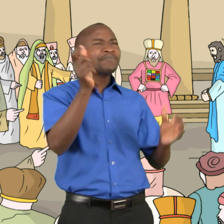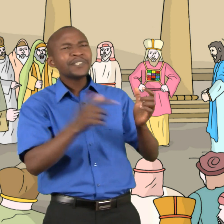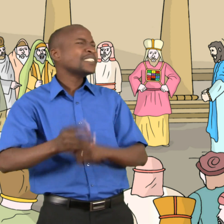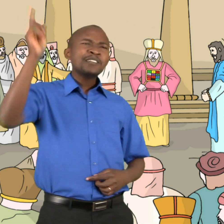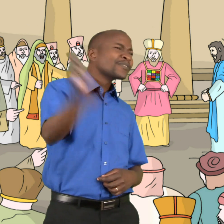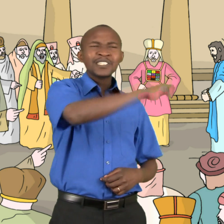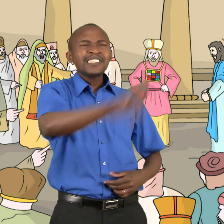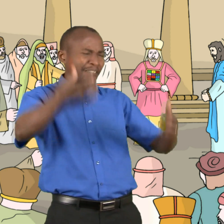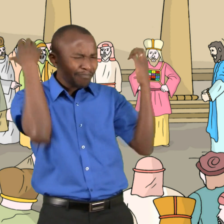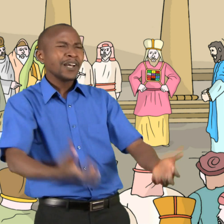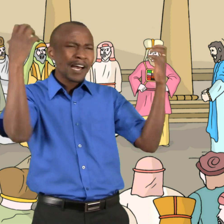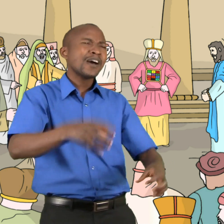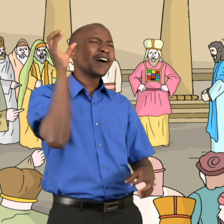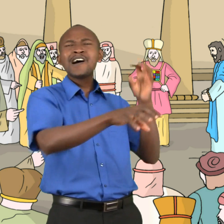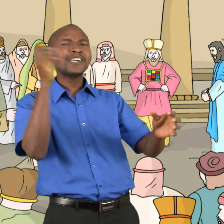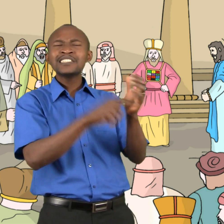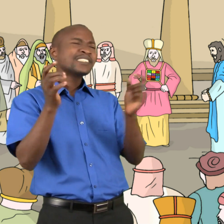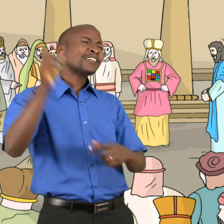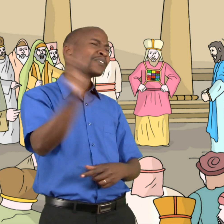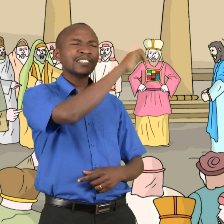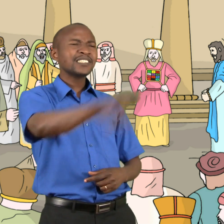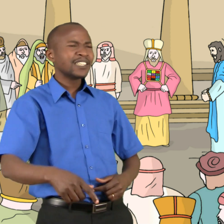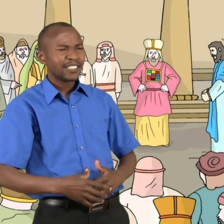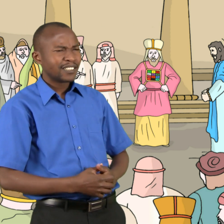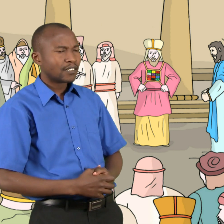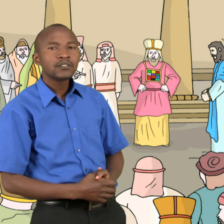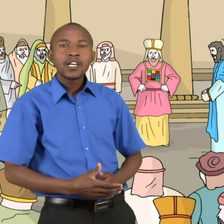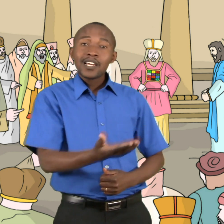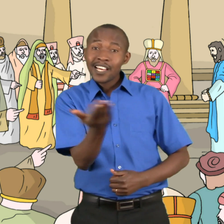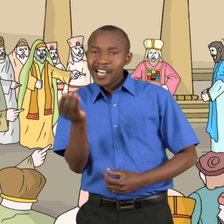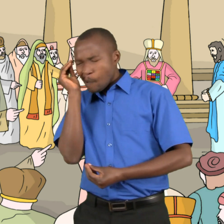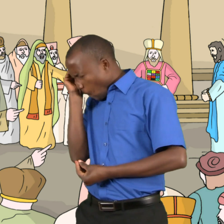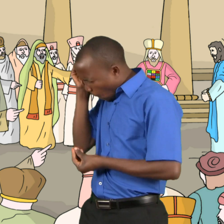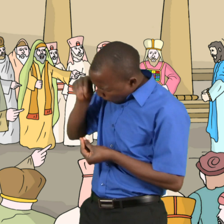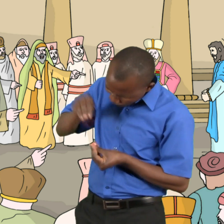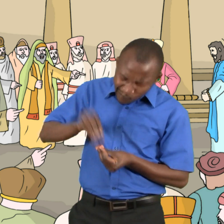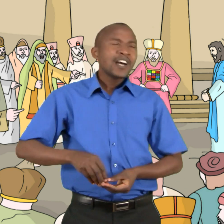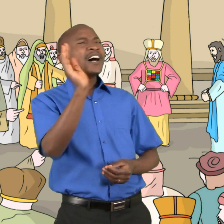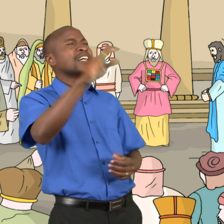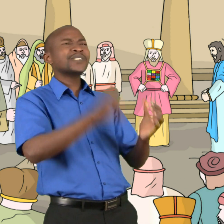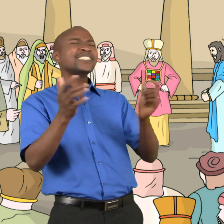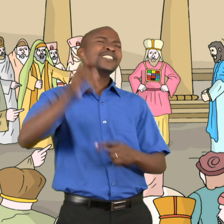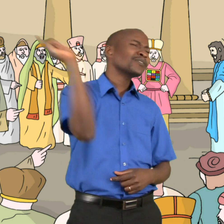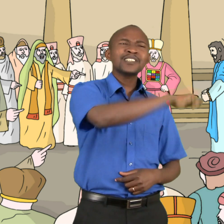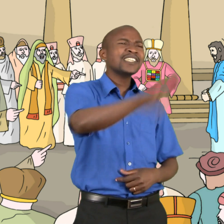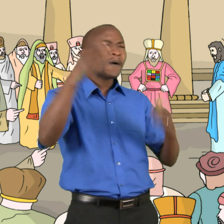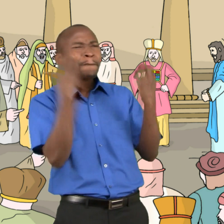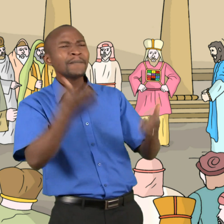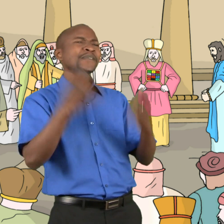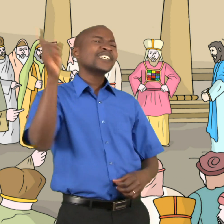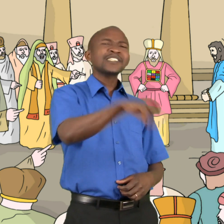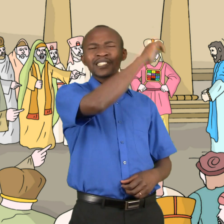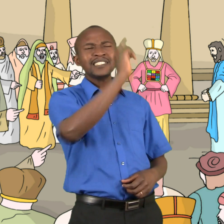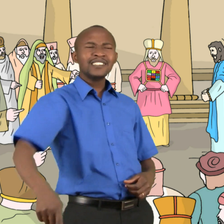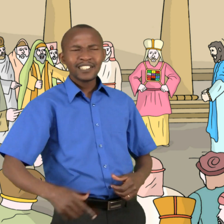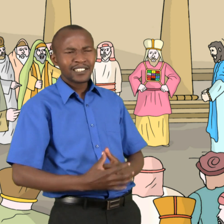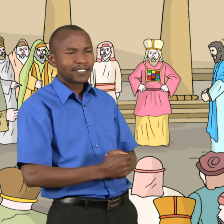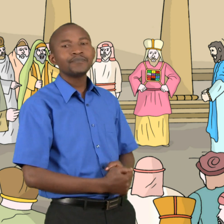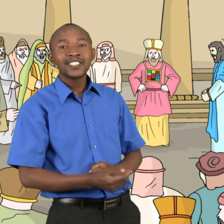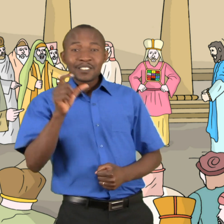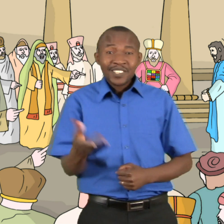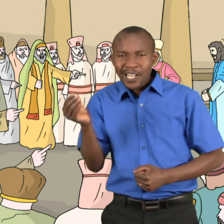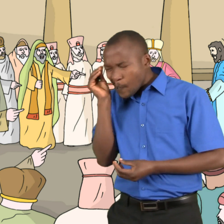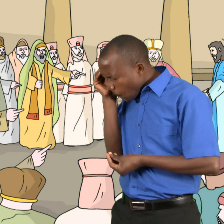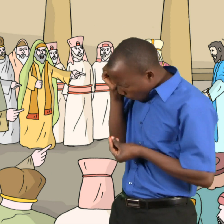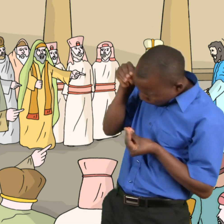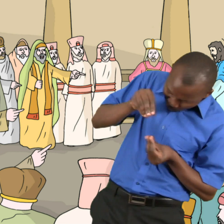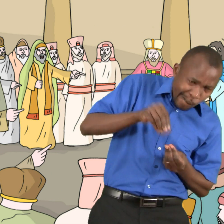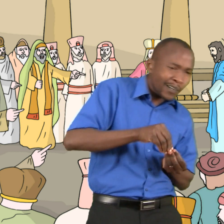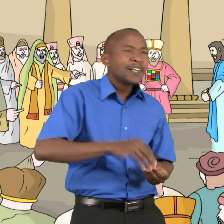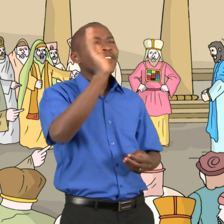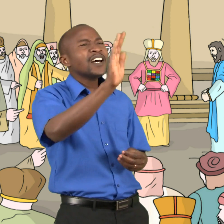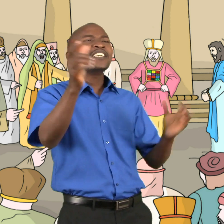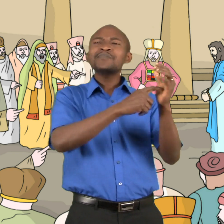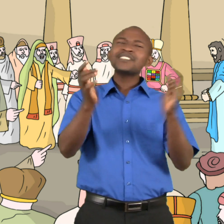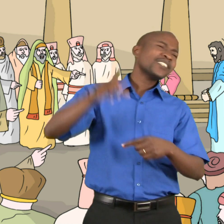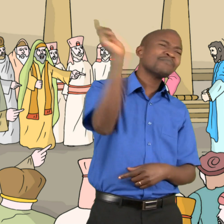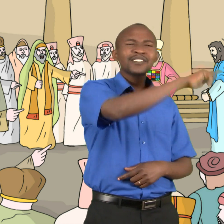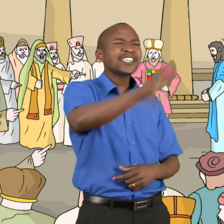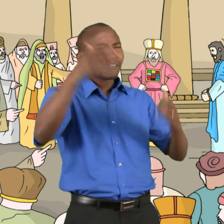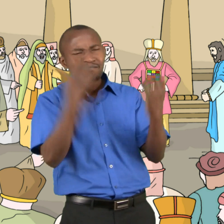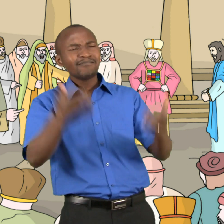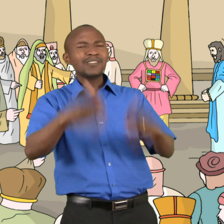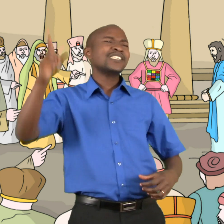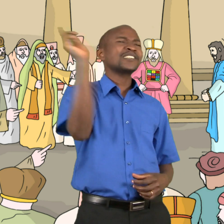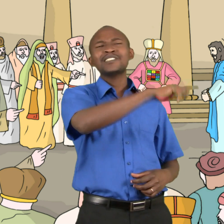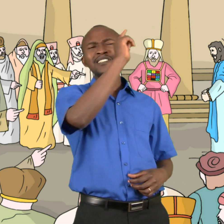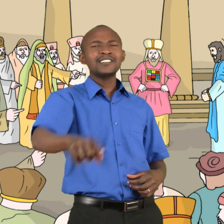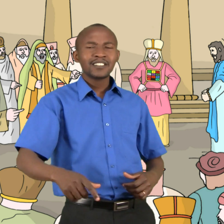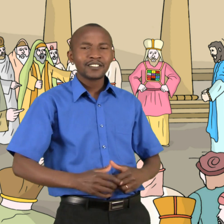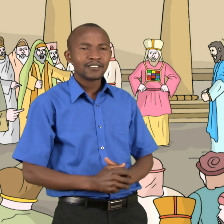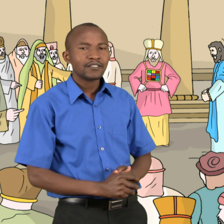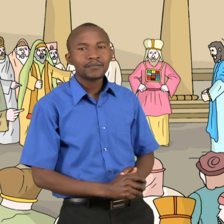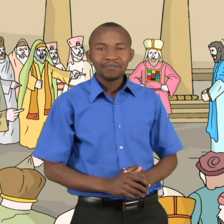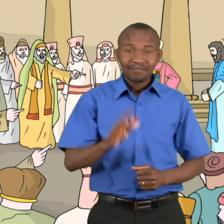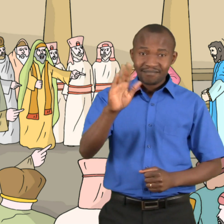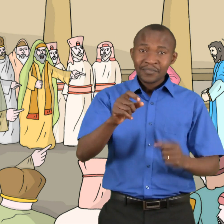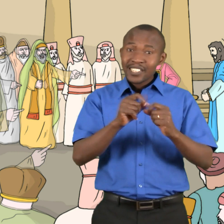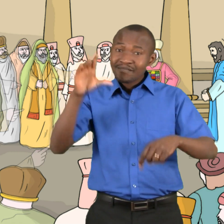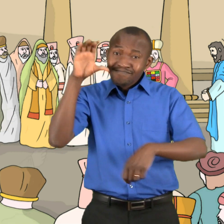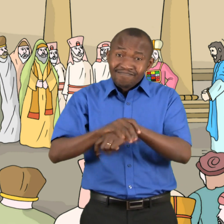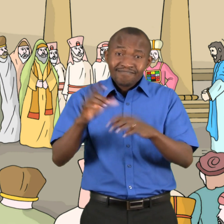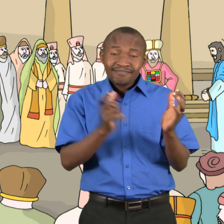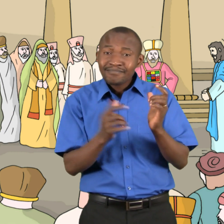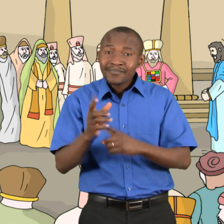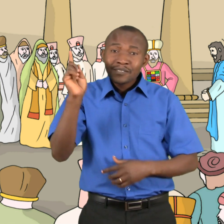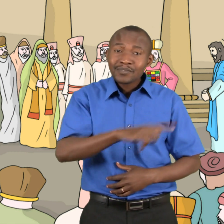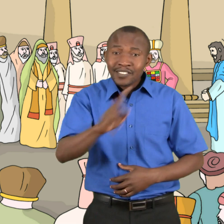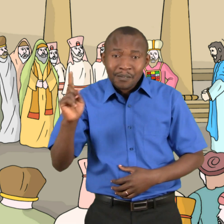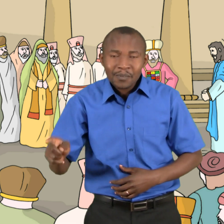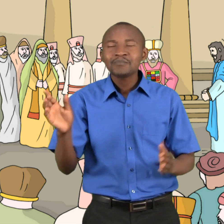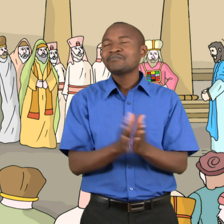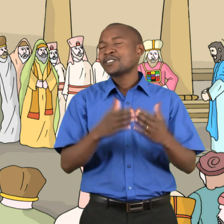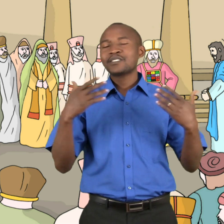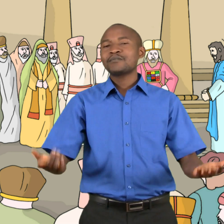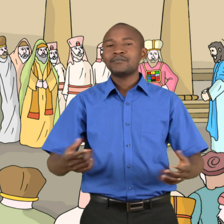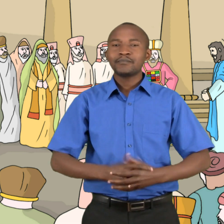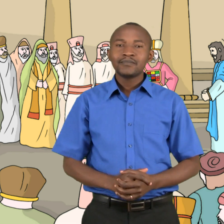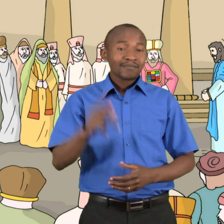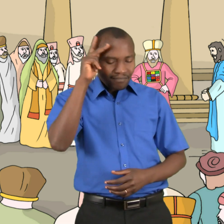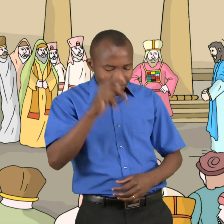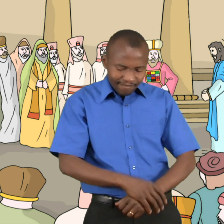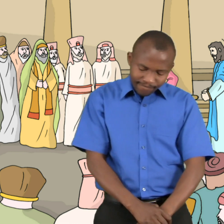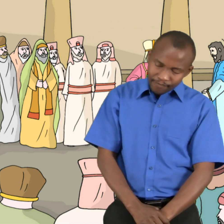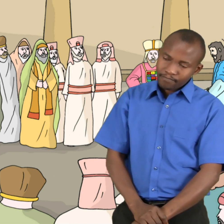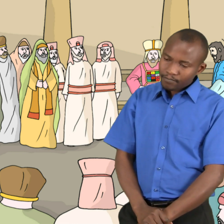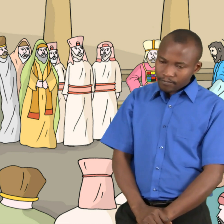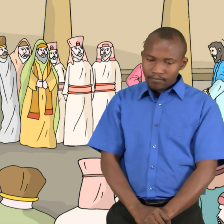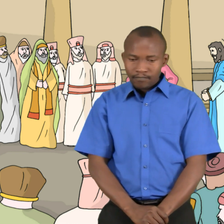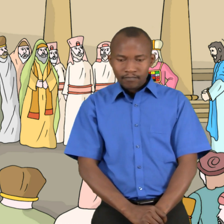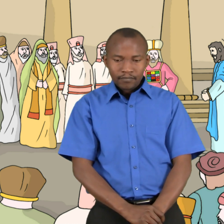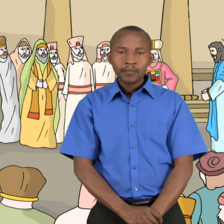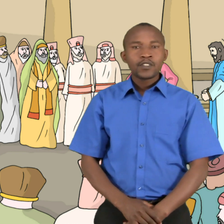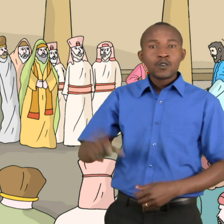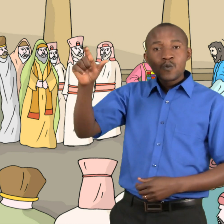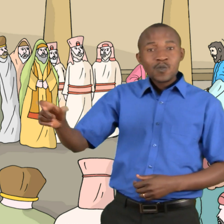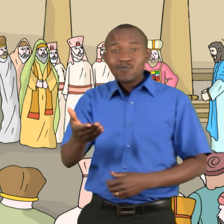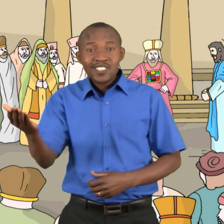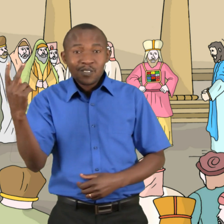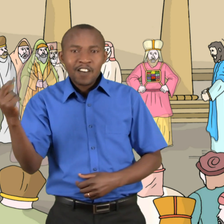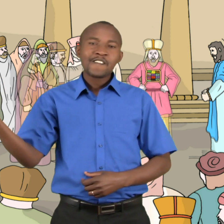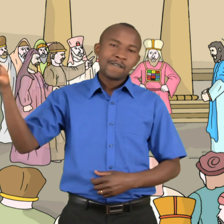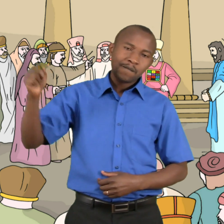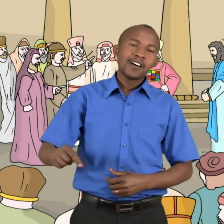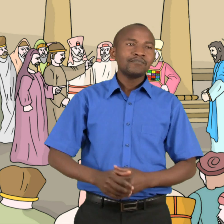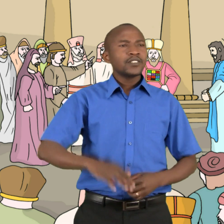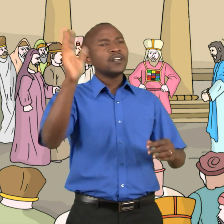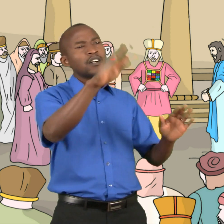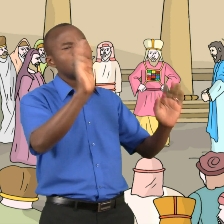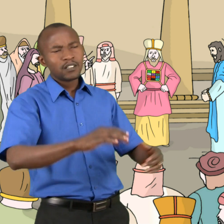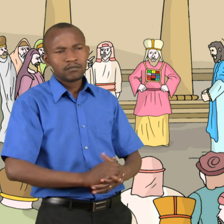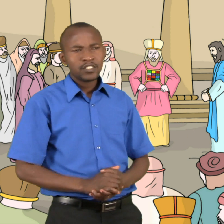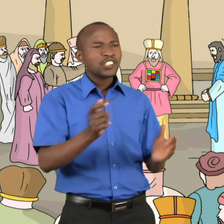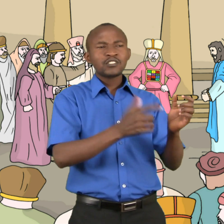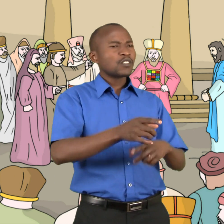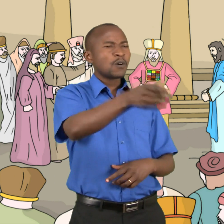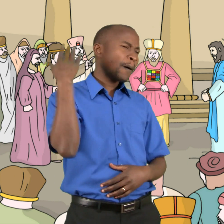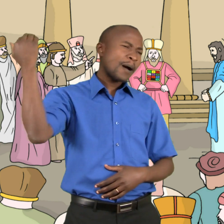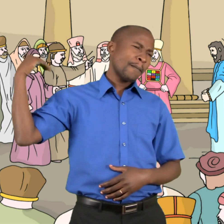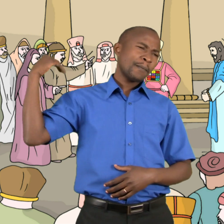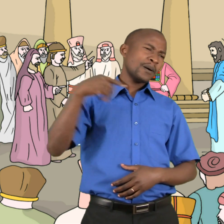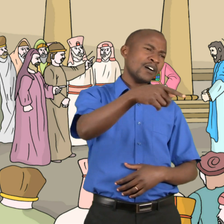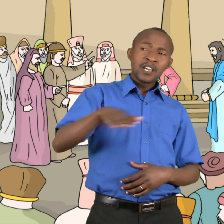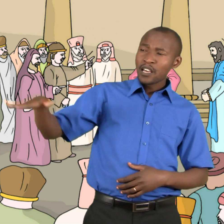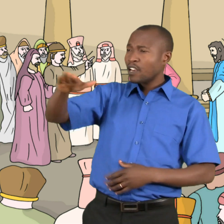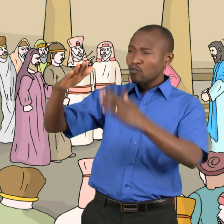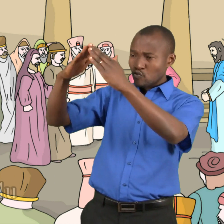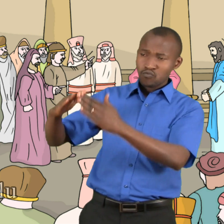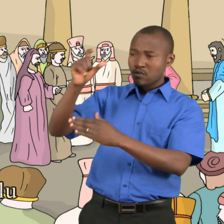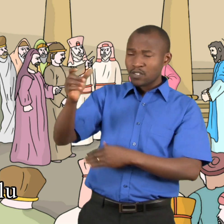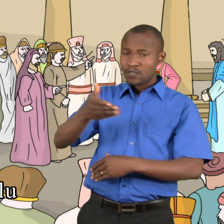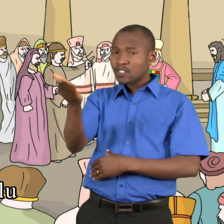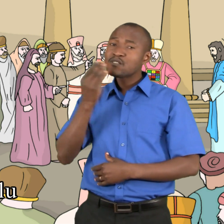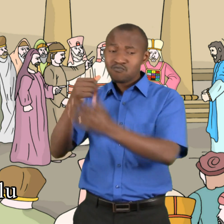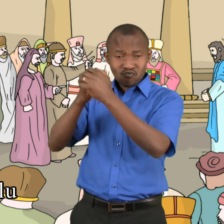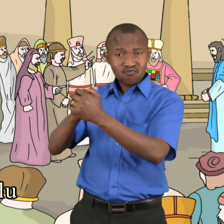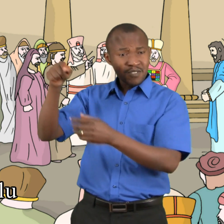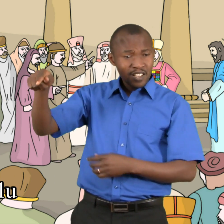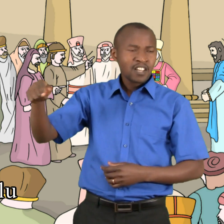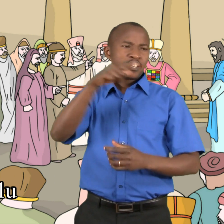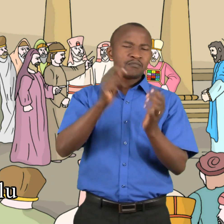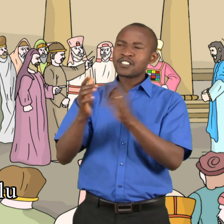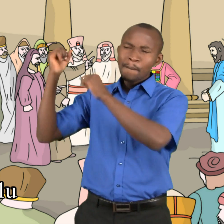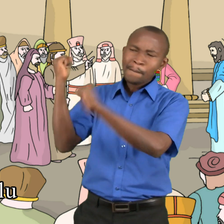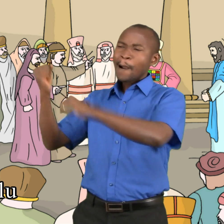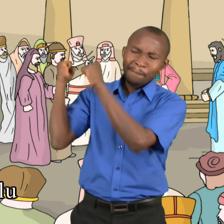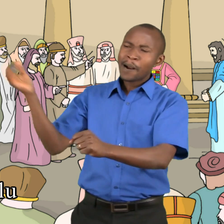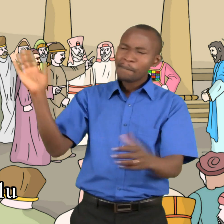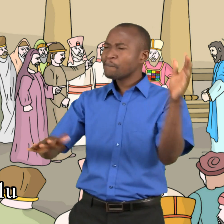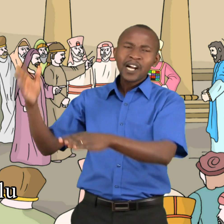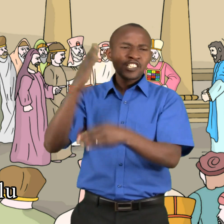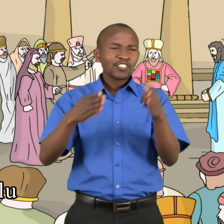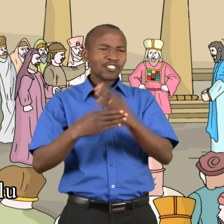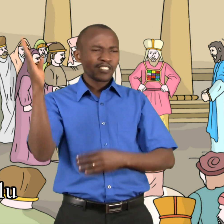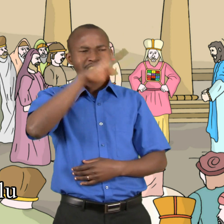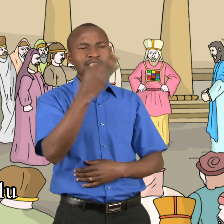Finally two came forward and declared, “This man said, ‘I am able to destroy the temple of God and rebuild it in three days.’” So the high priest stood up and asked Him, “Have You no answer?